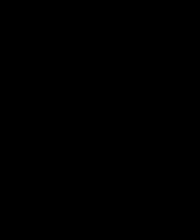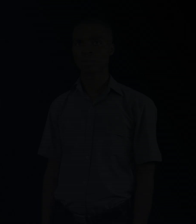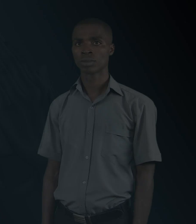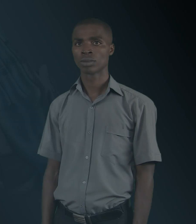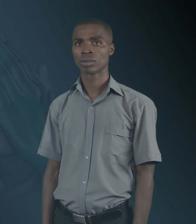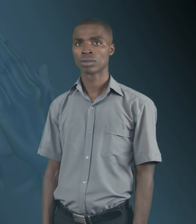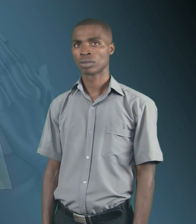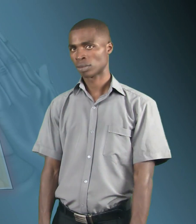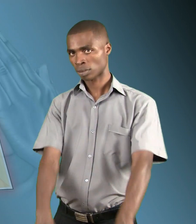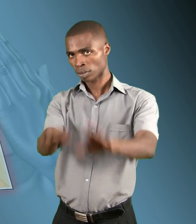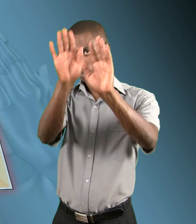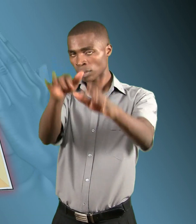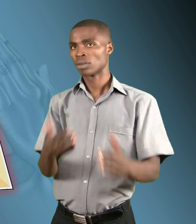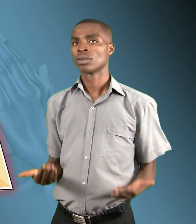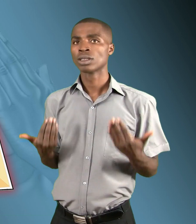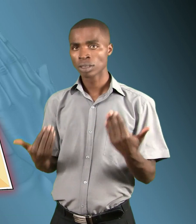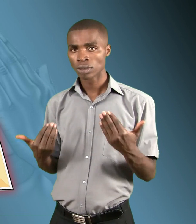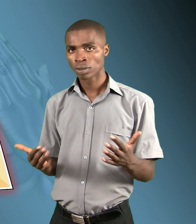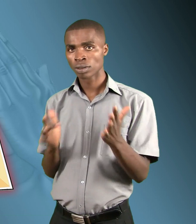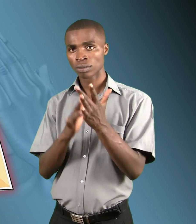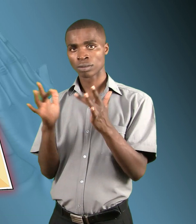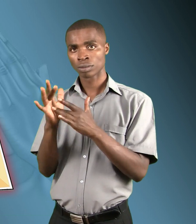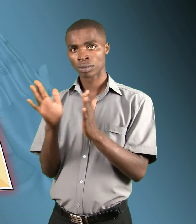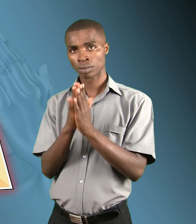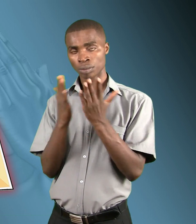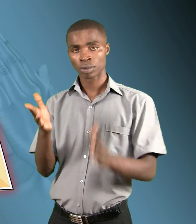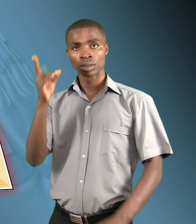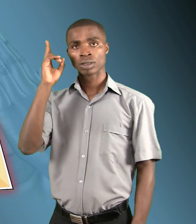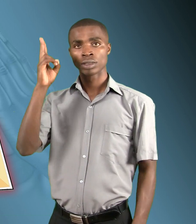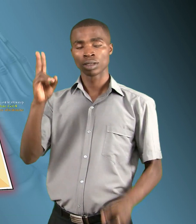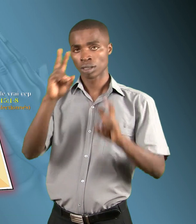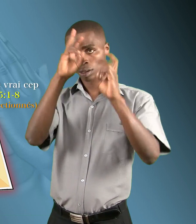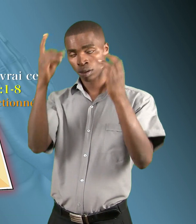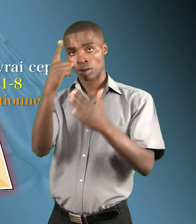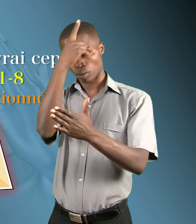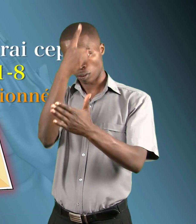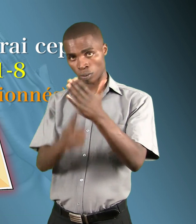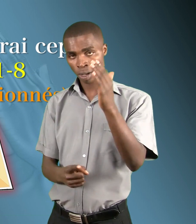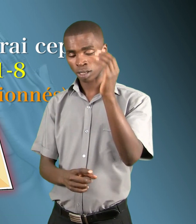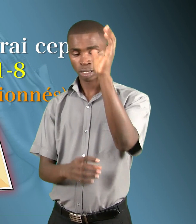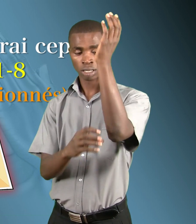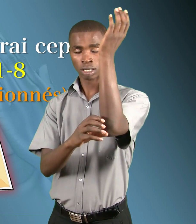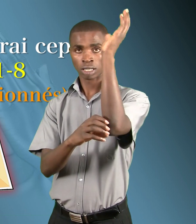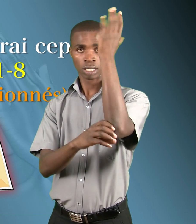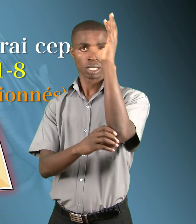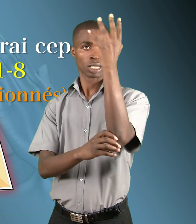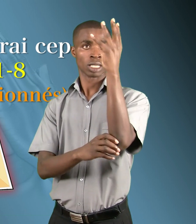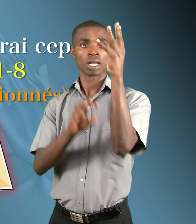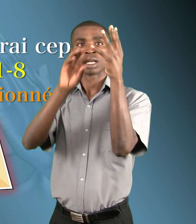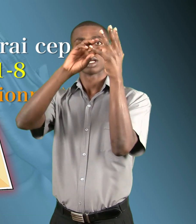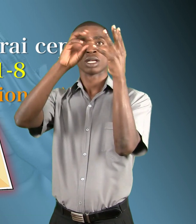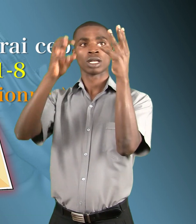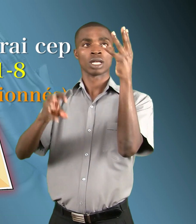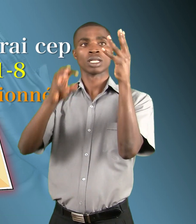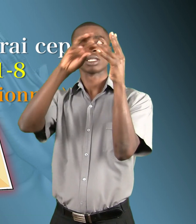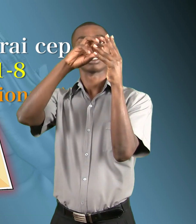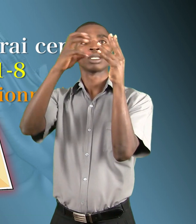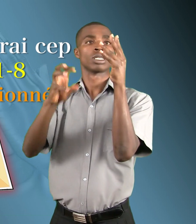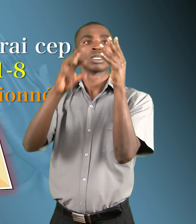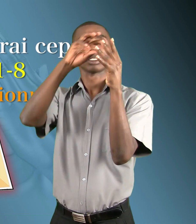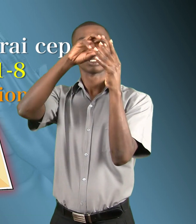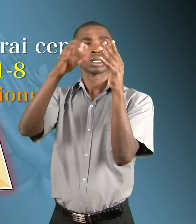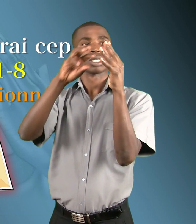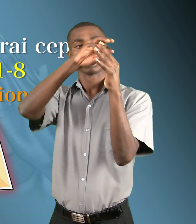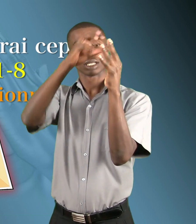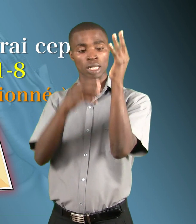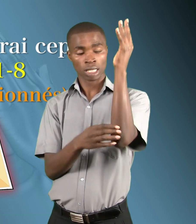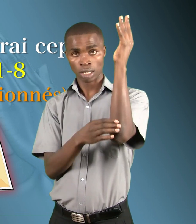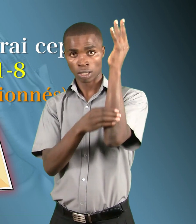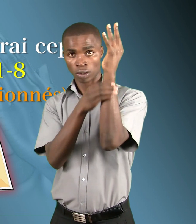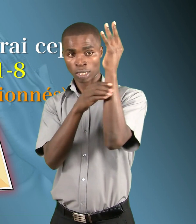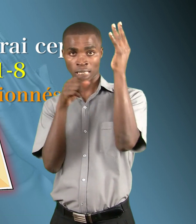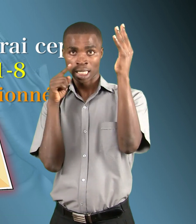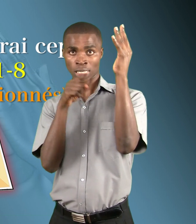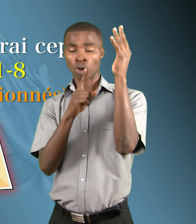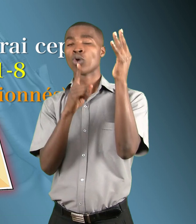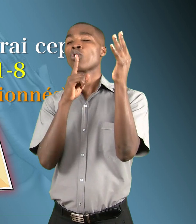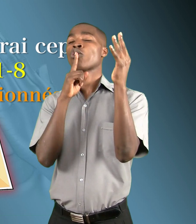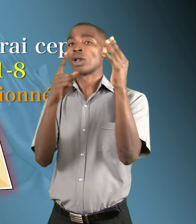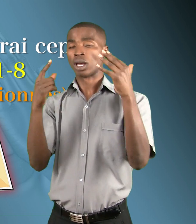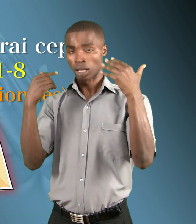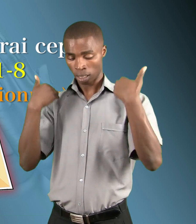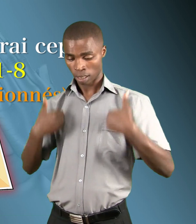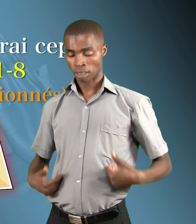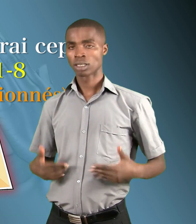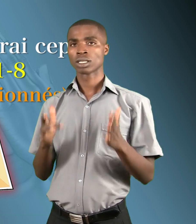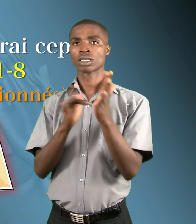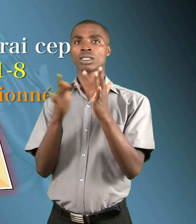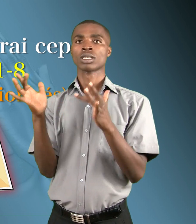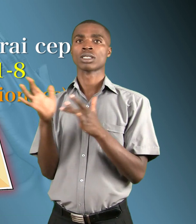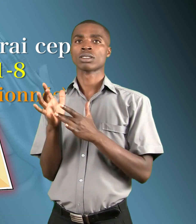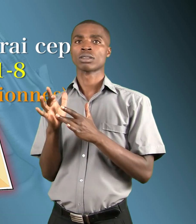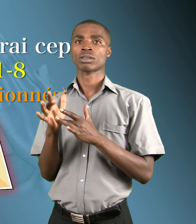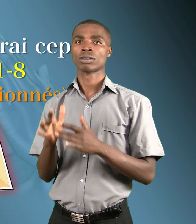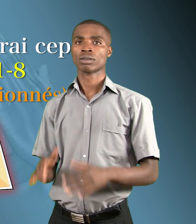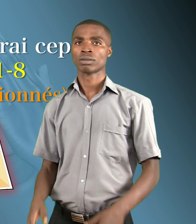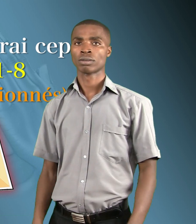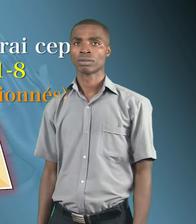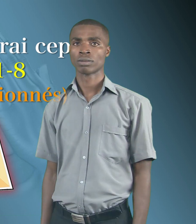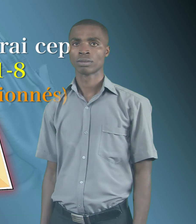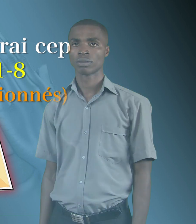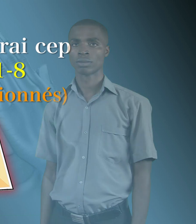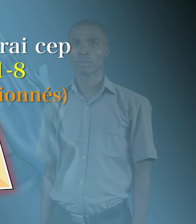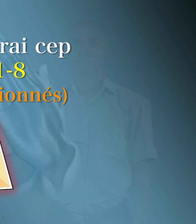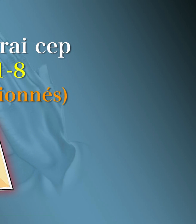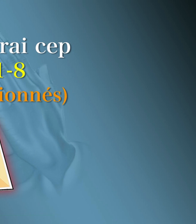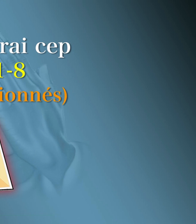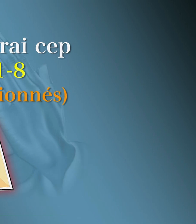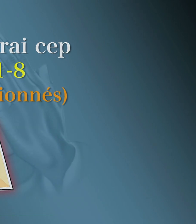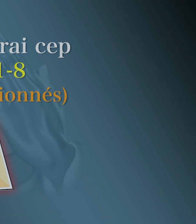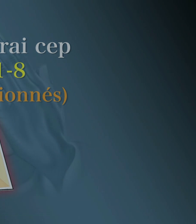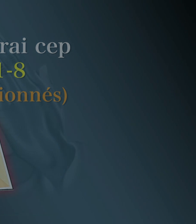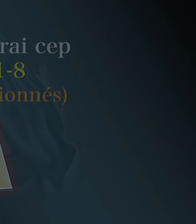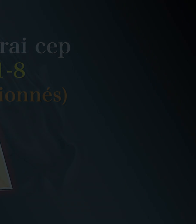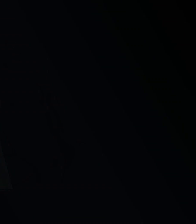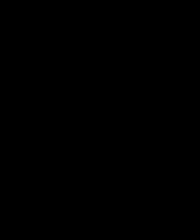Jesus is the true vine